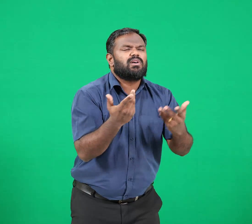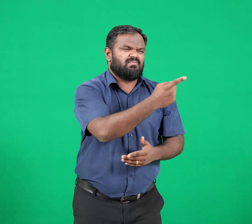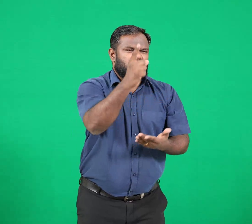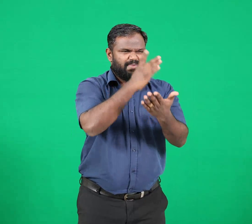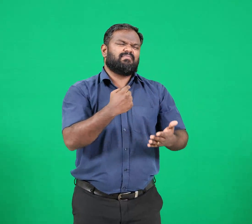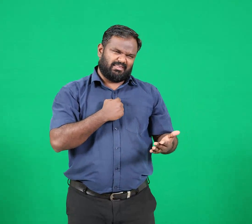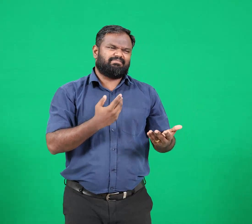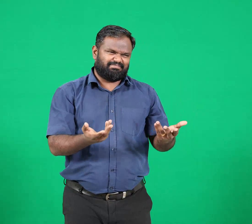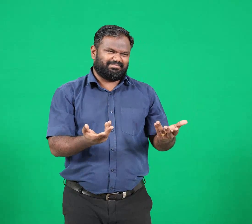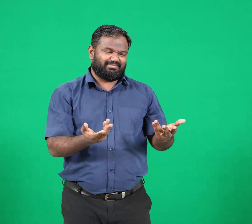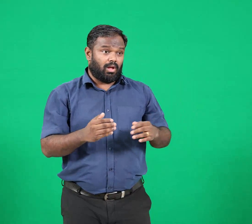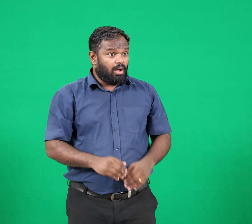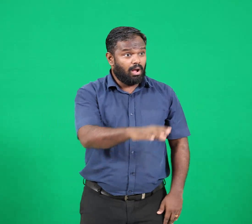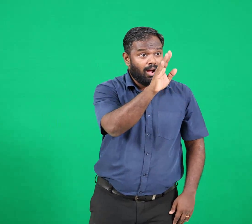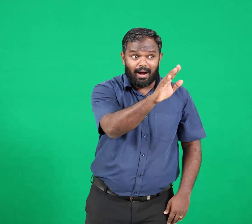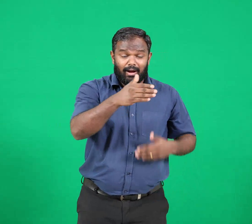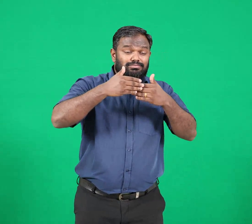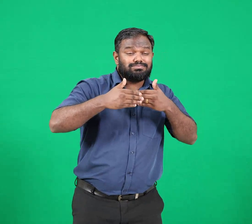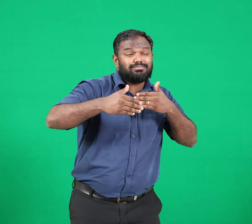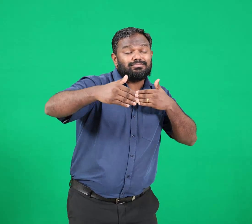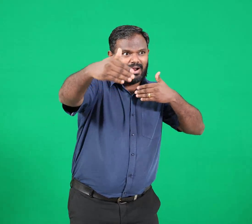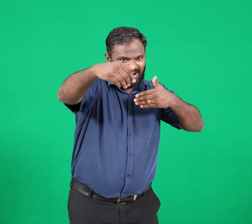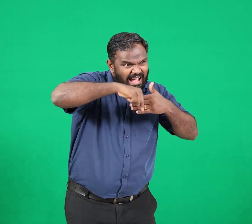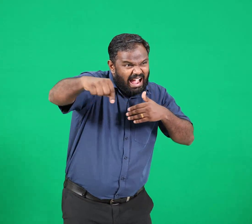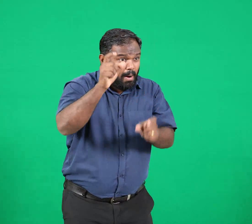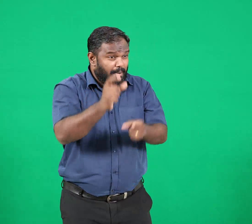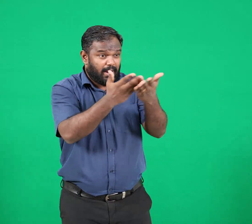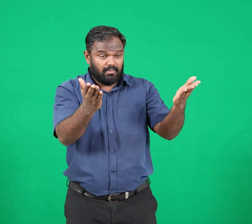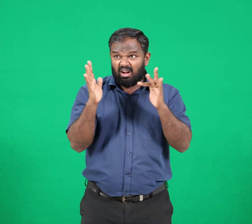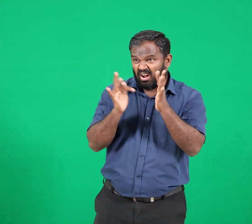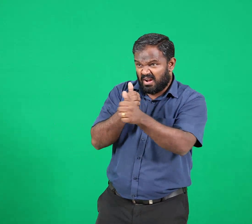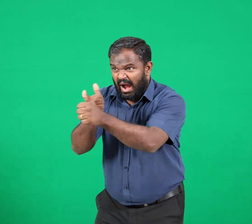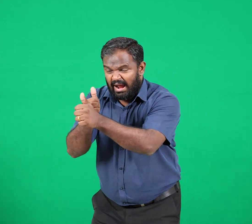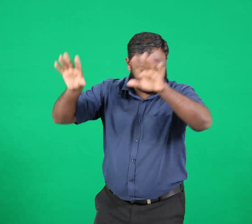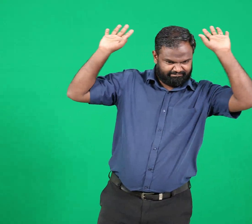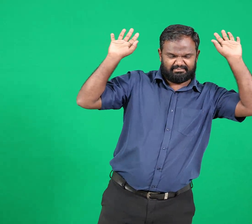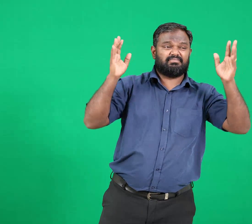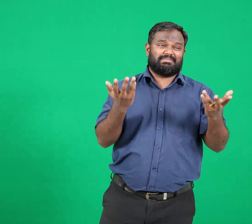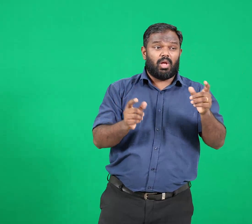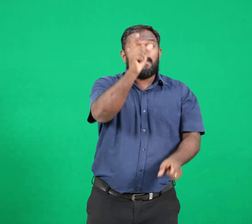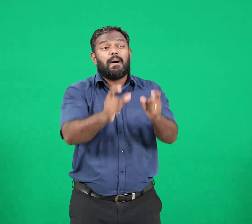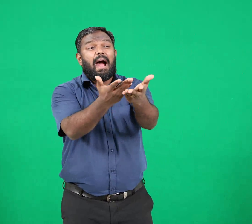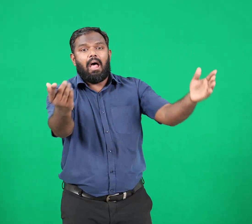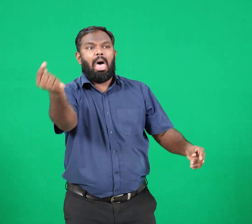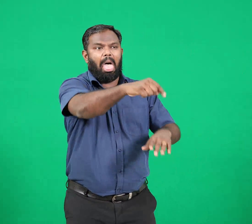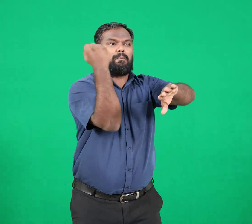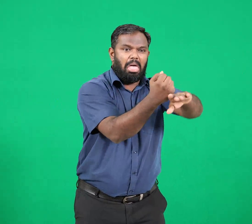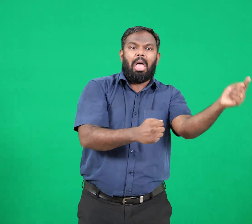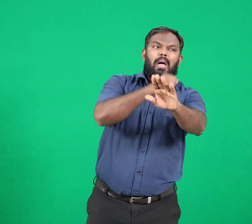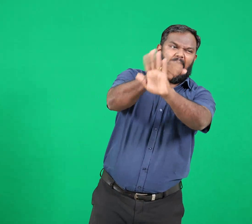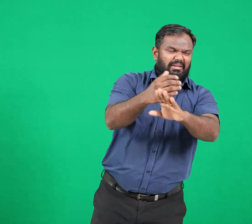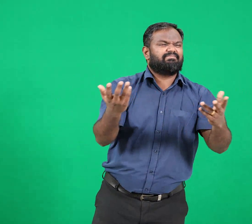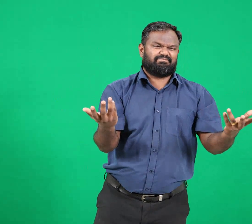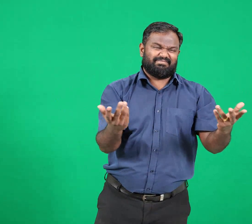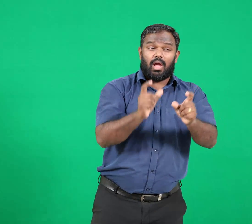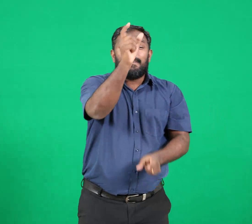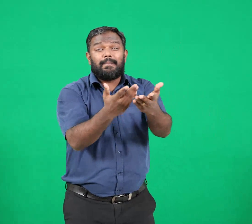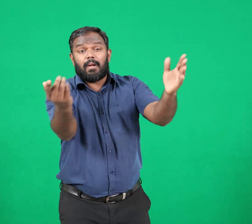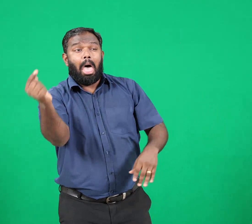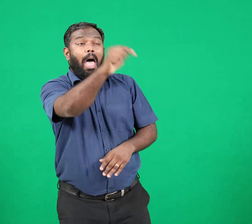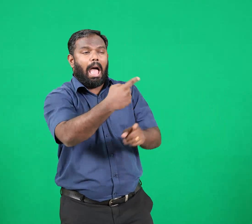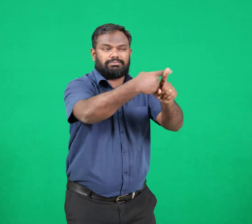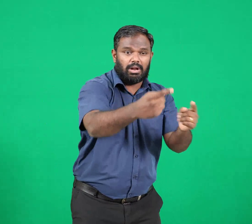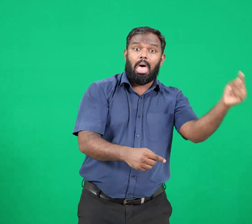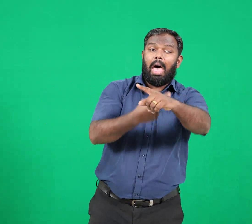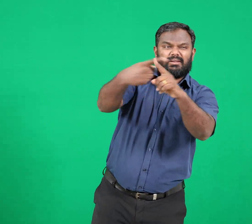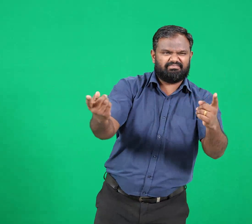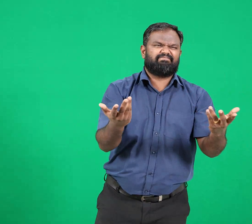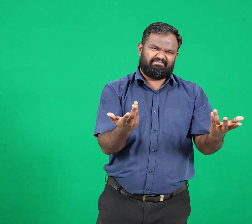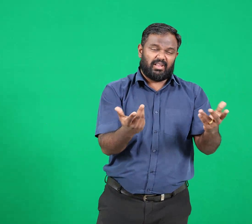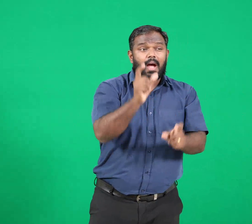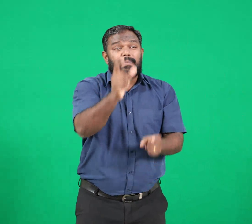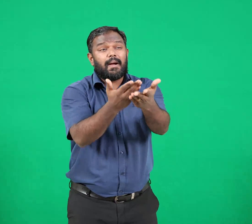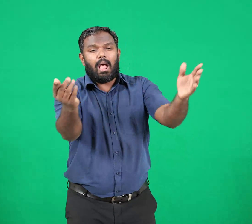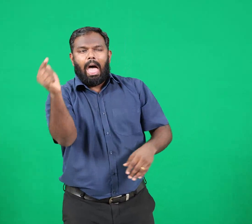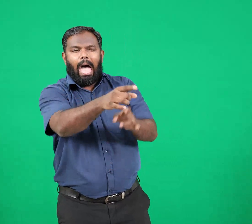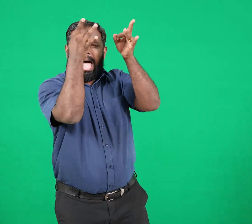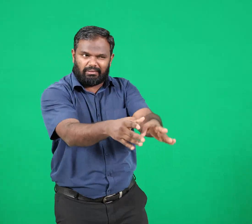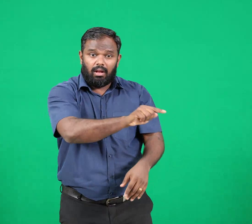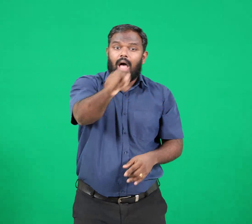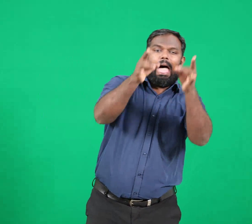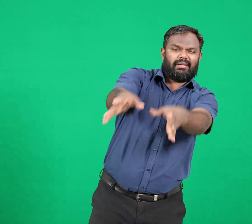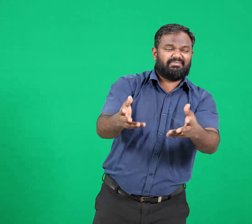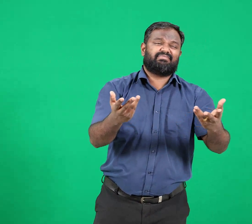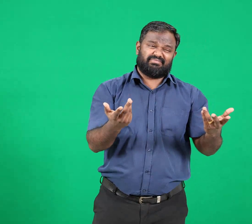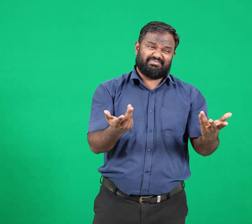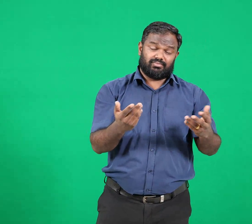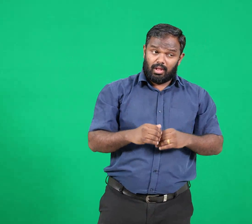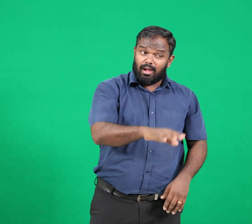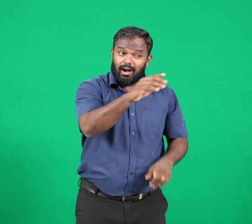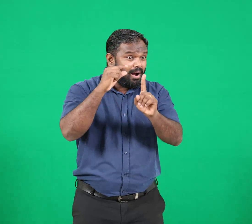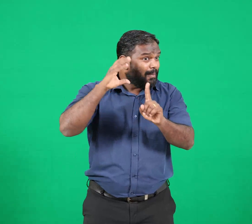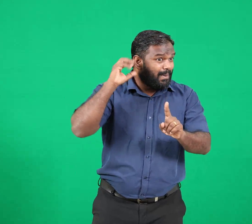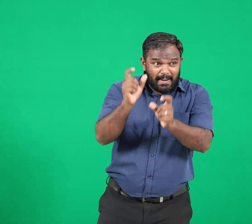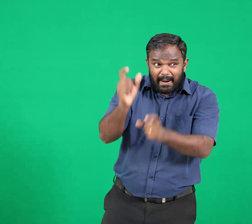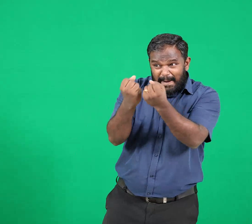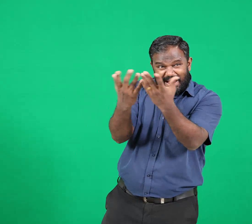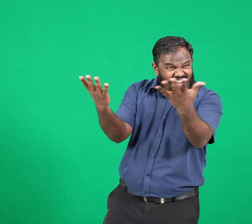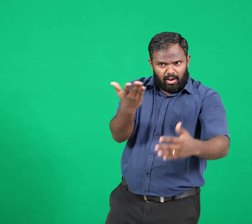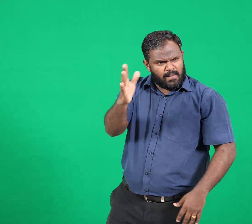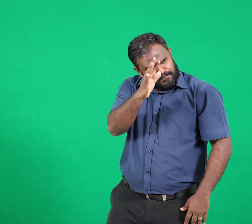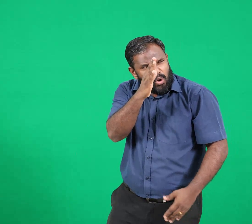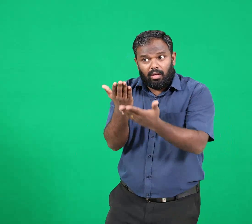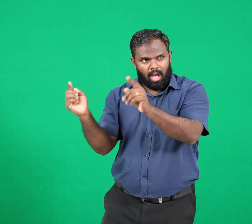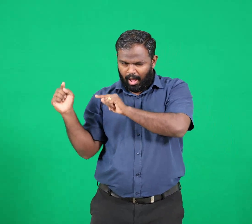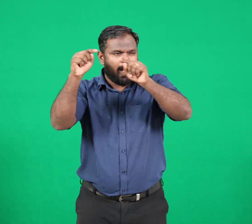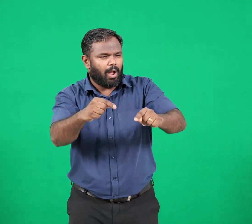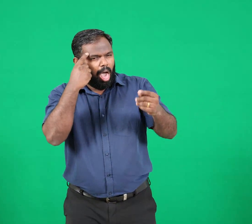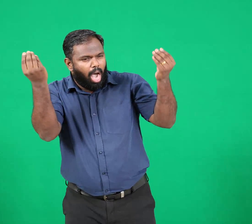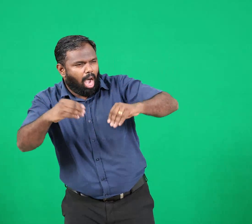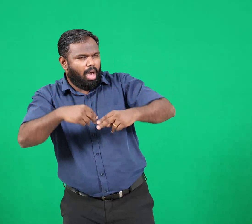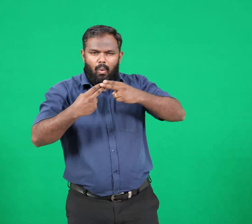At that time many will fall away and will betray and hate one another, and many false prophets will arise and mislead many.